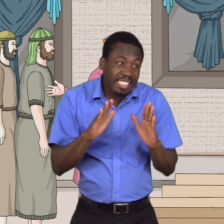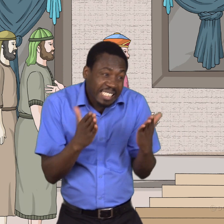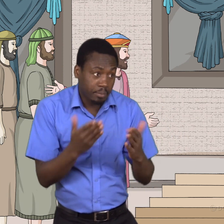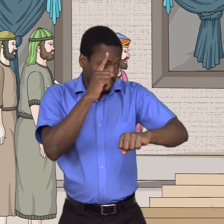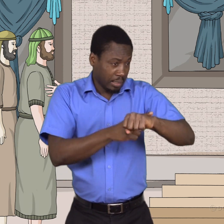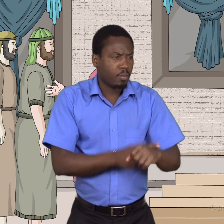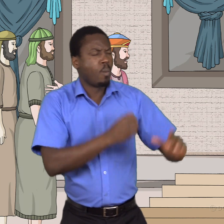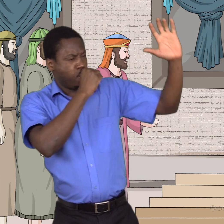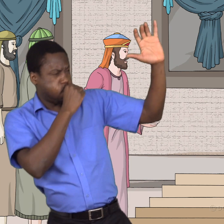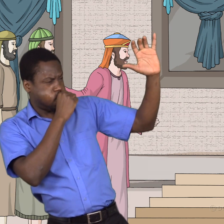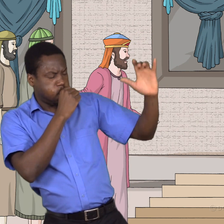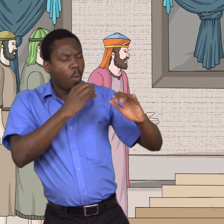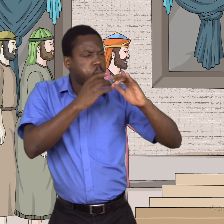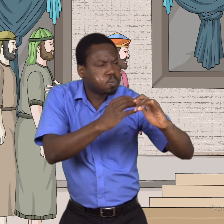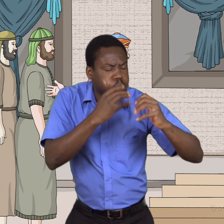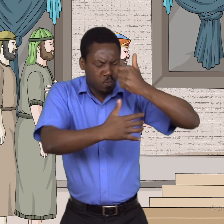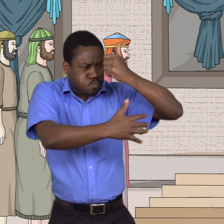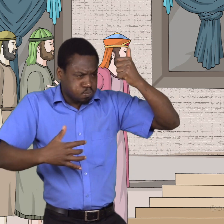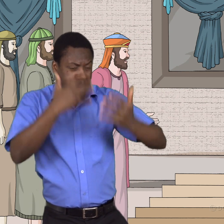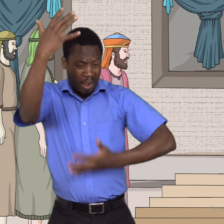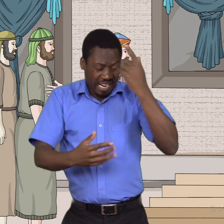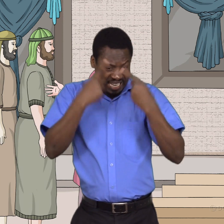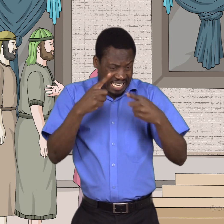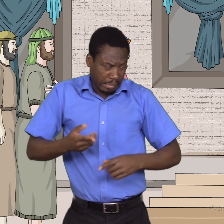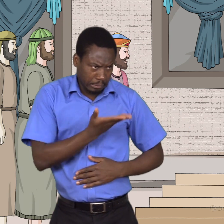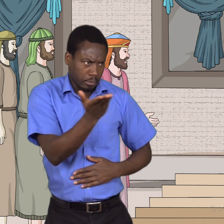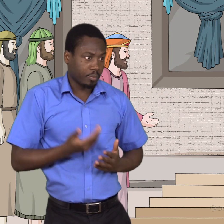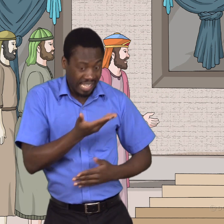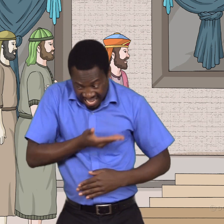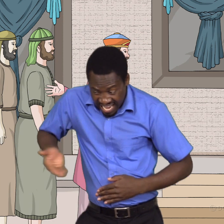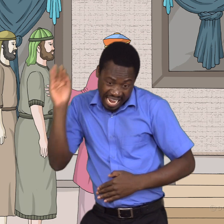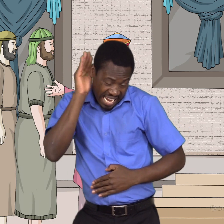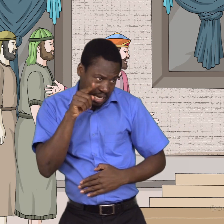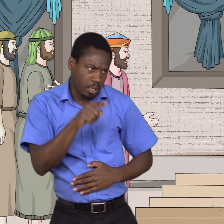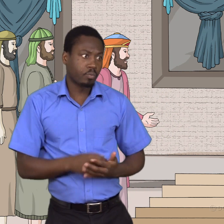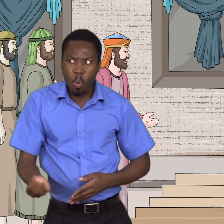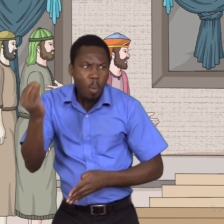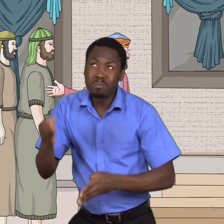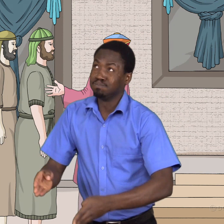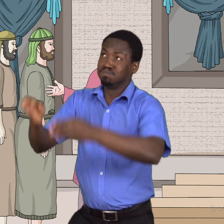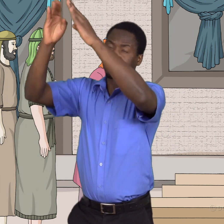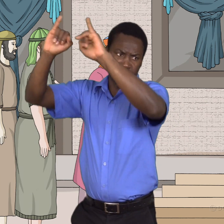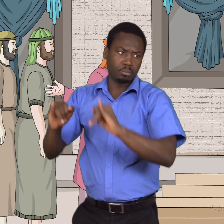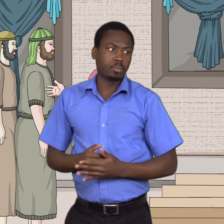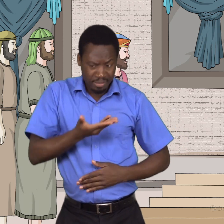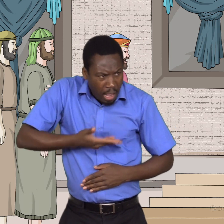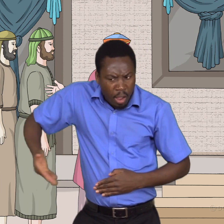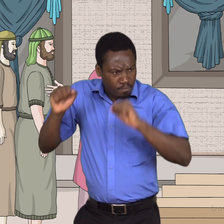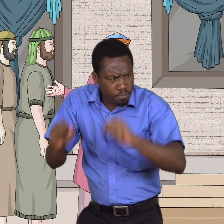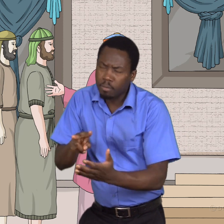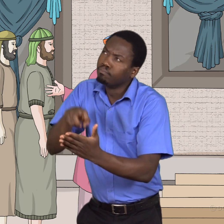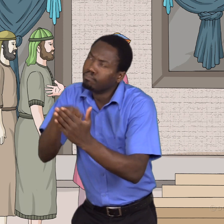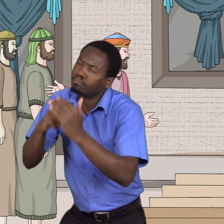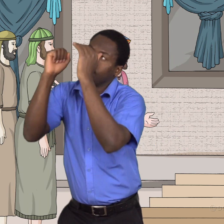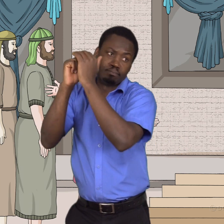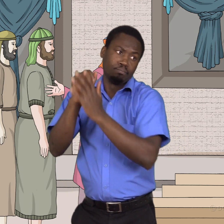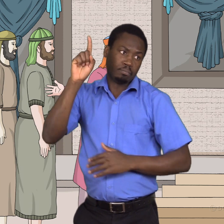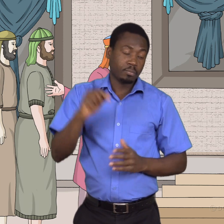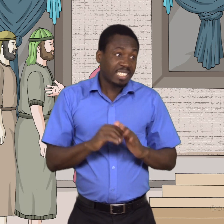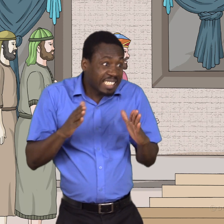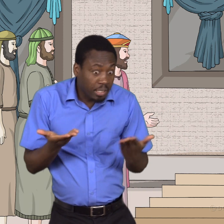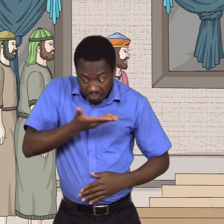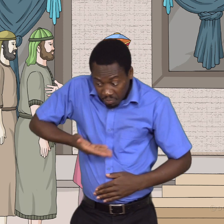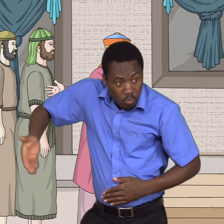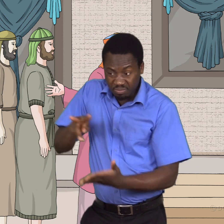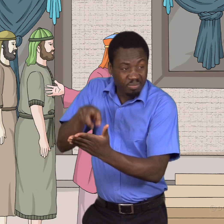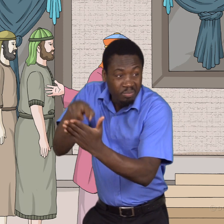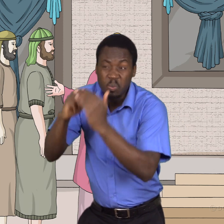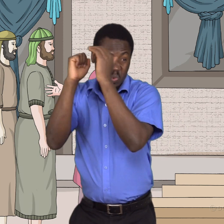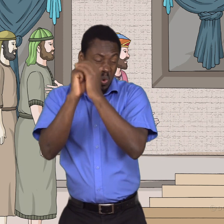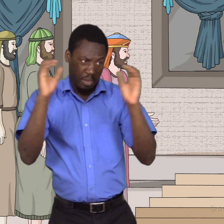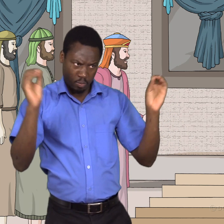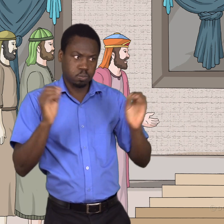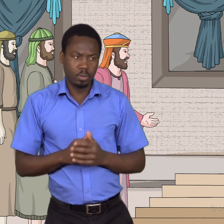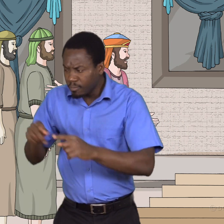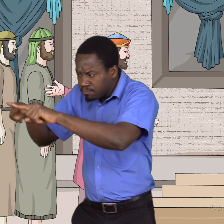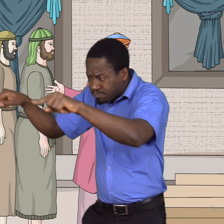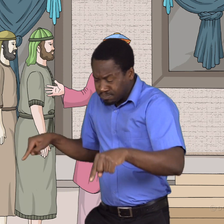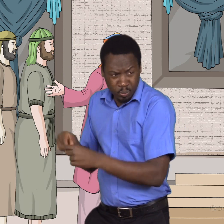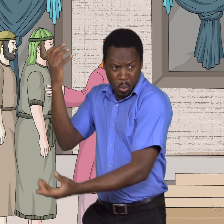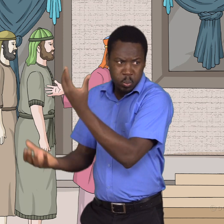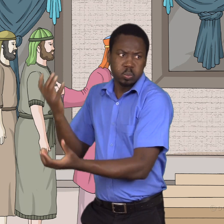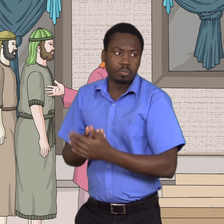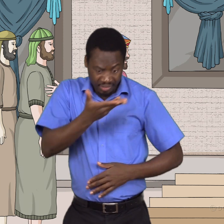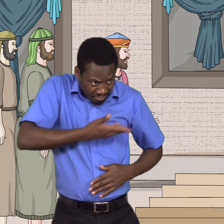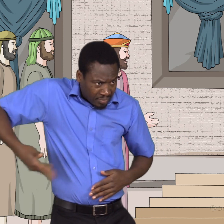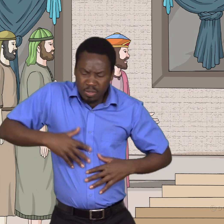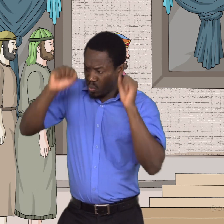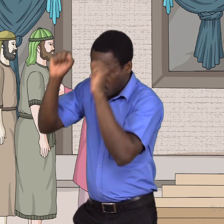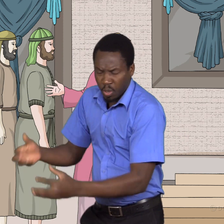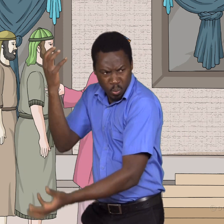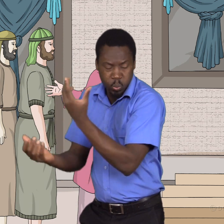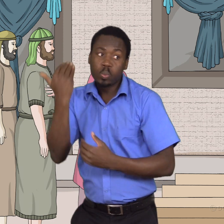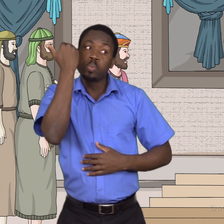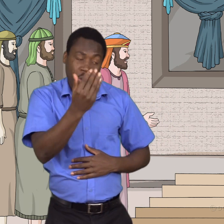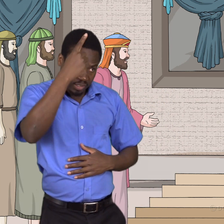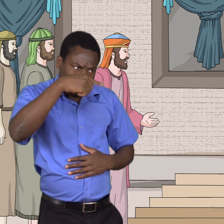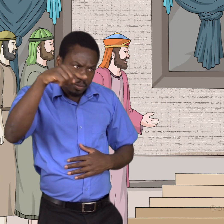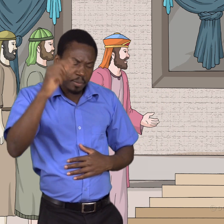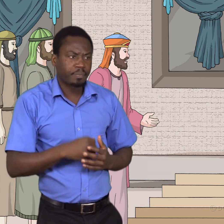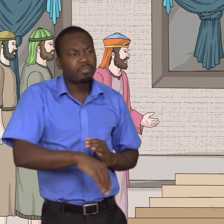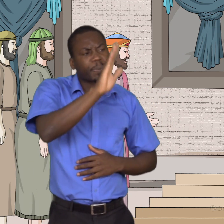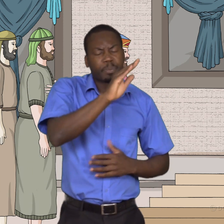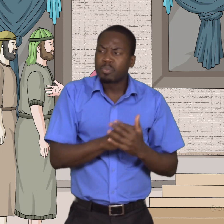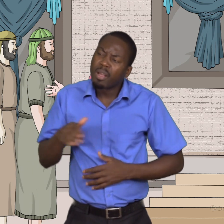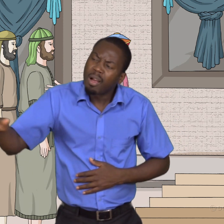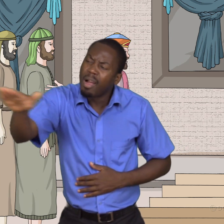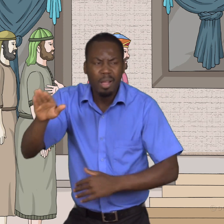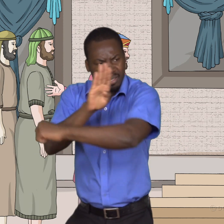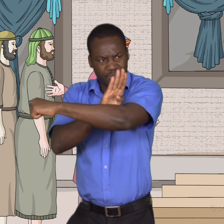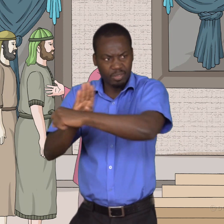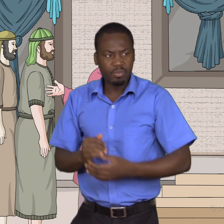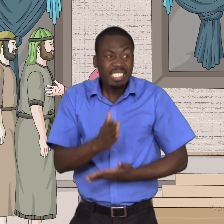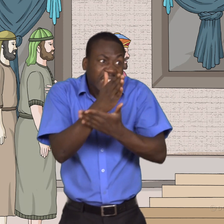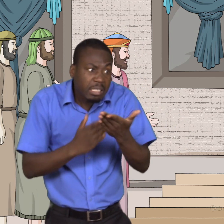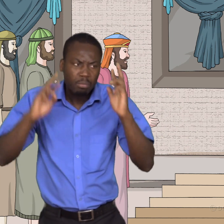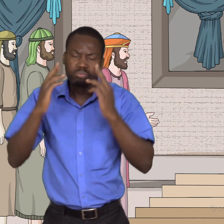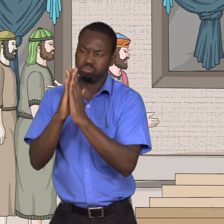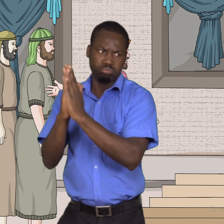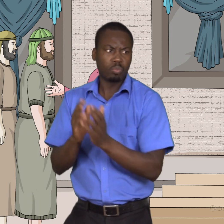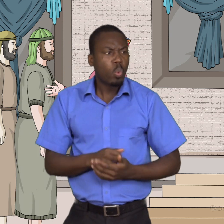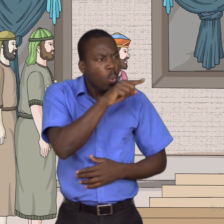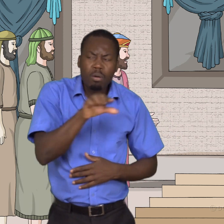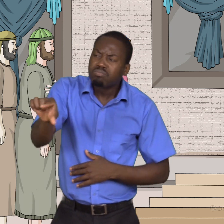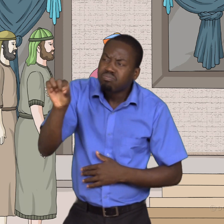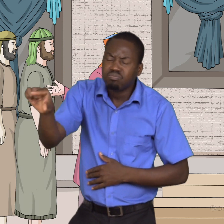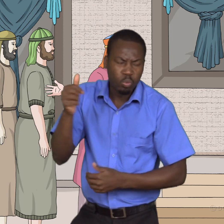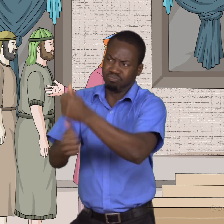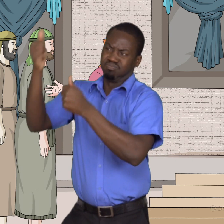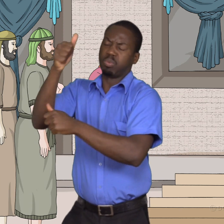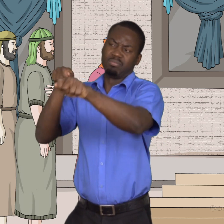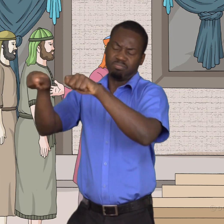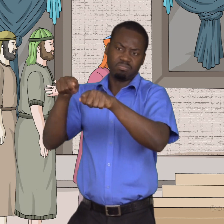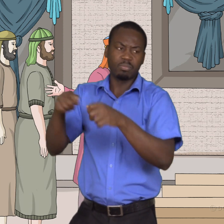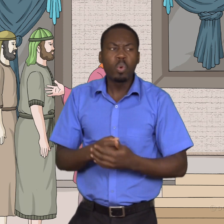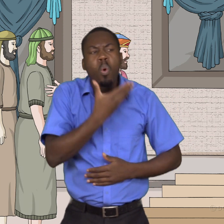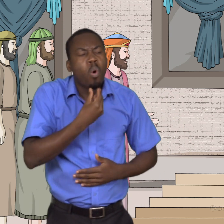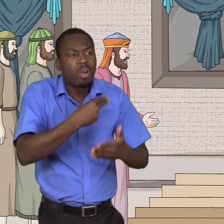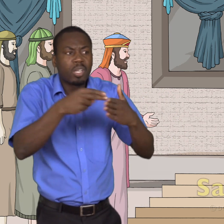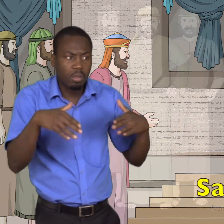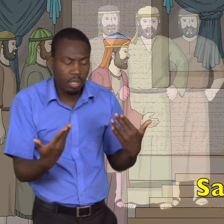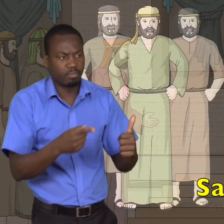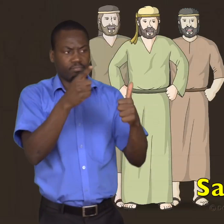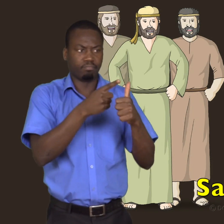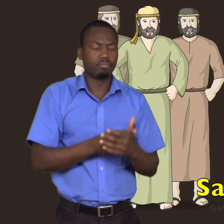You, O king, have issued a decree that everyone who hears the sound of the horn, flute, zither, lyre, harp, pipes, and all kinds of music must fall down and worship the golden statue, and that whoever does not fall down and worship will be thrown into the blazing fiery furnace.